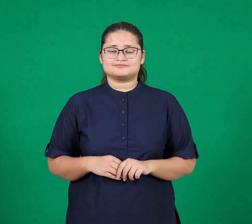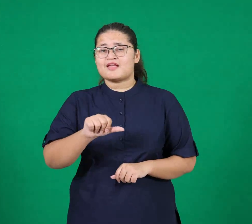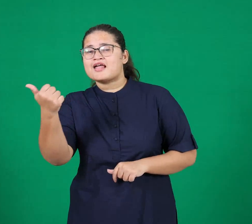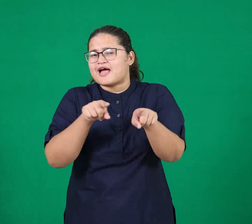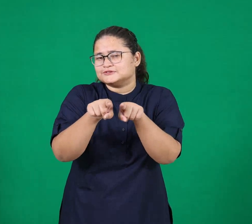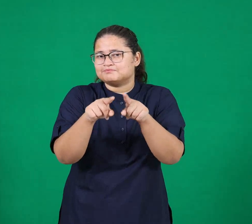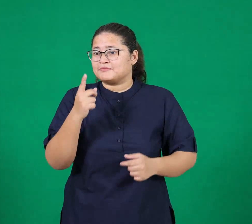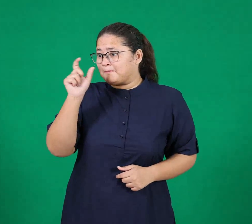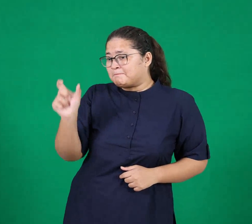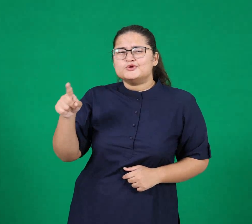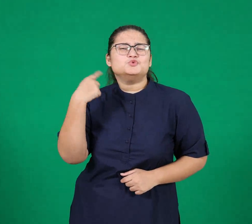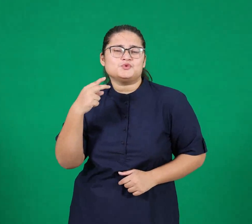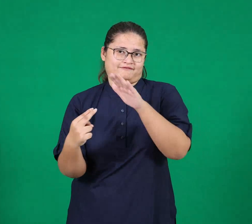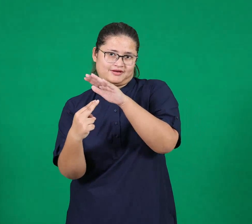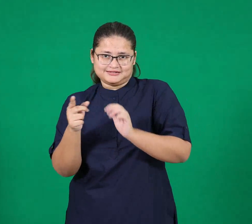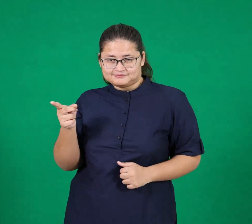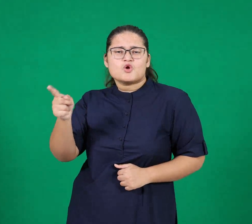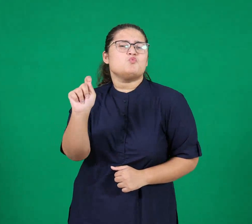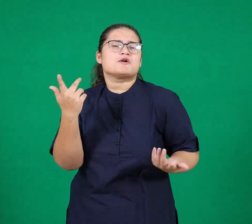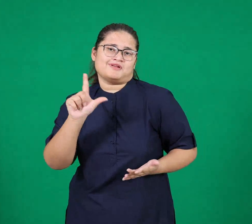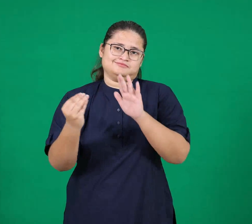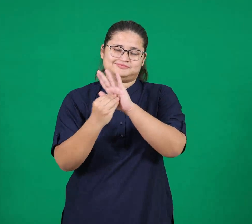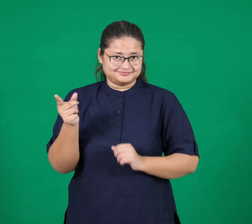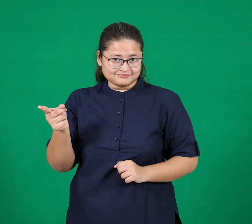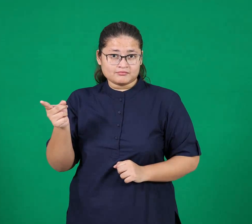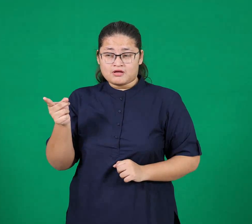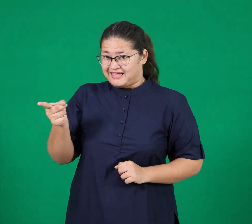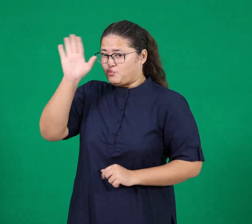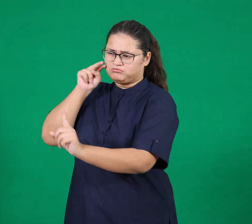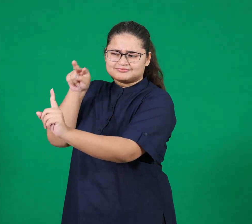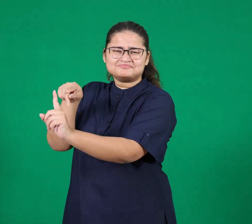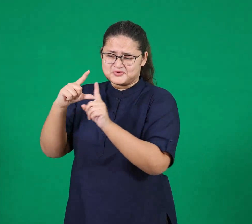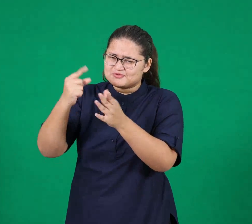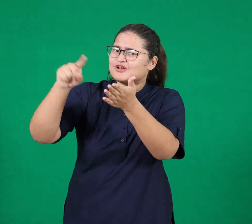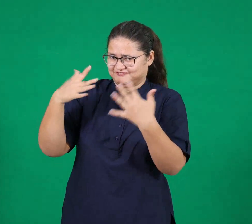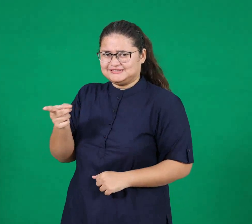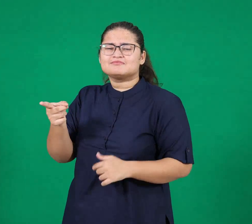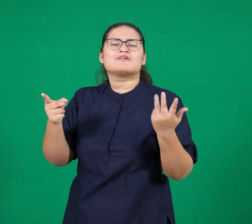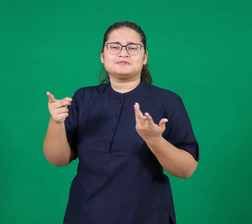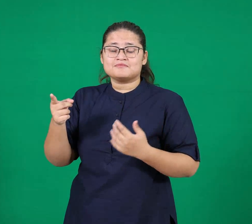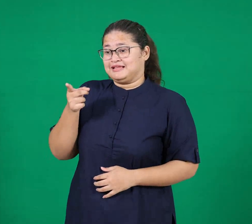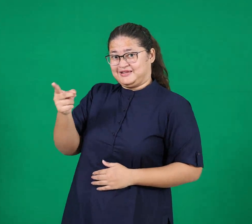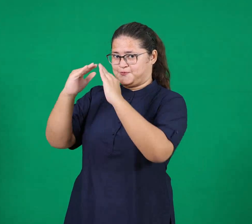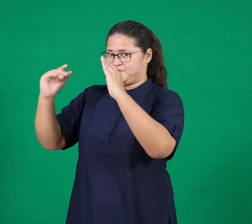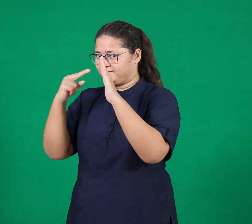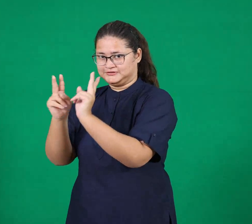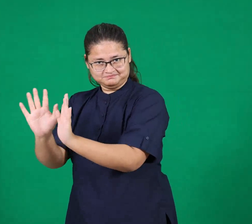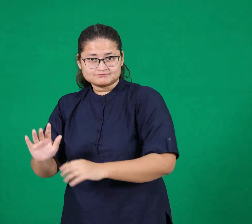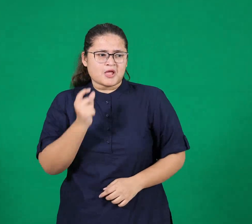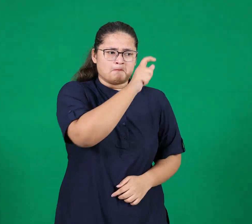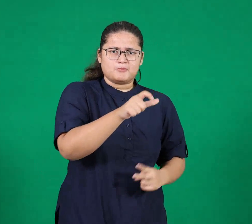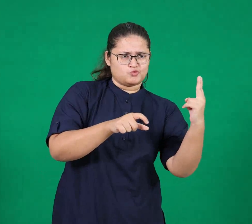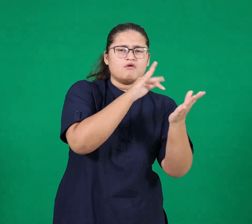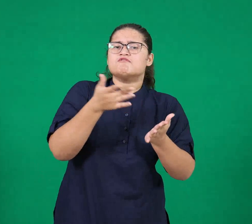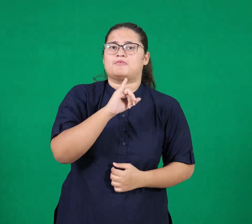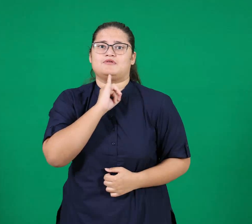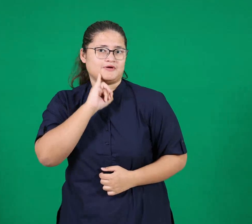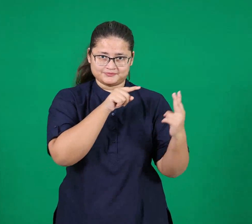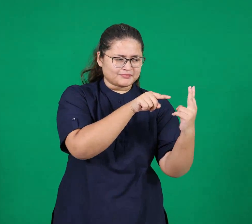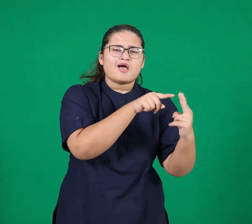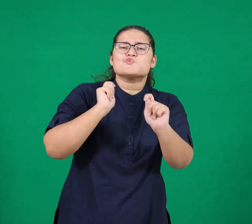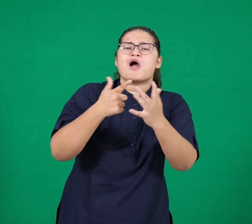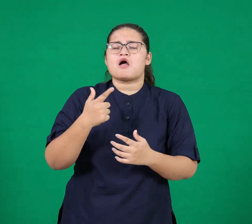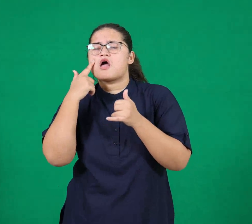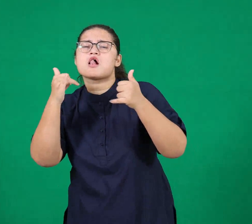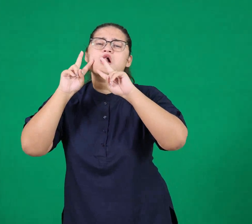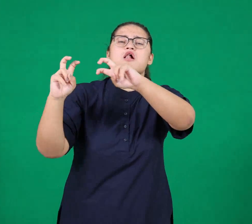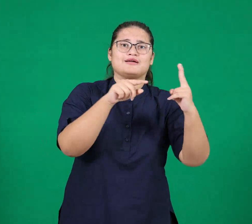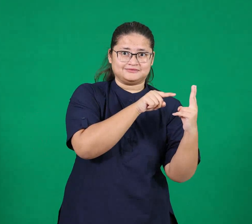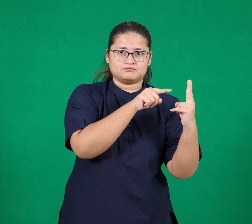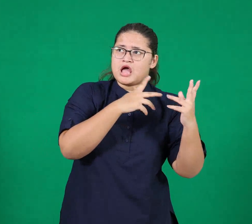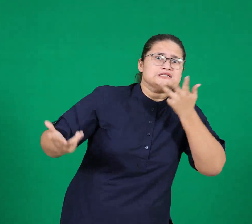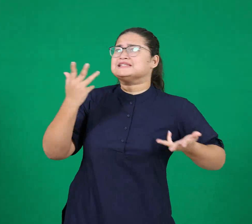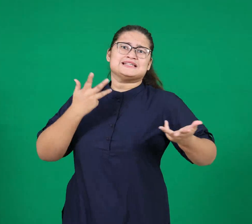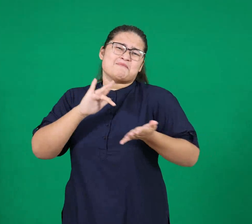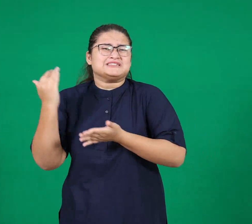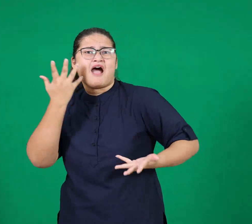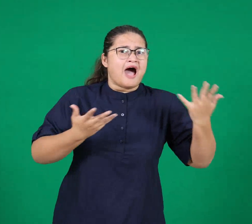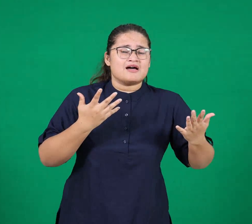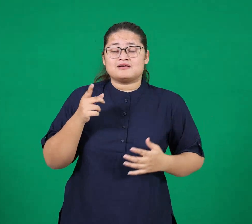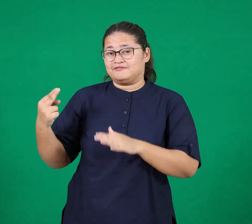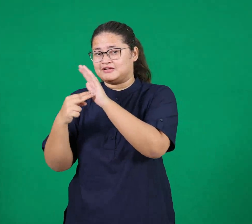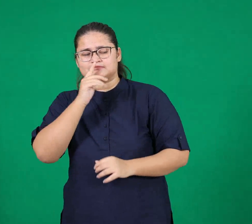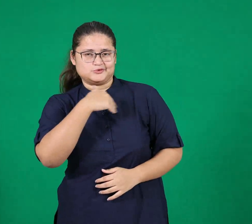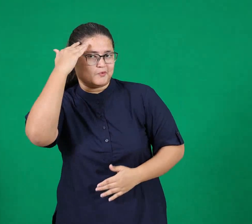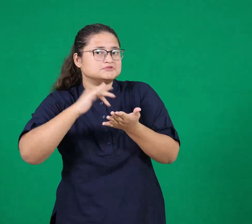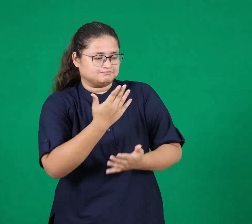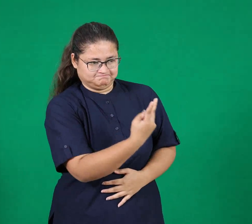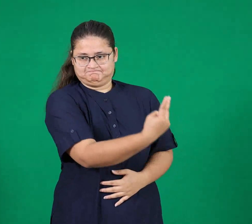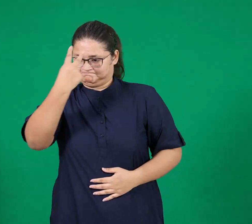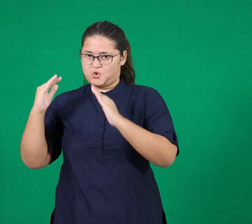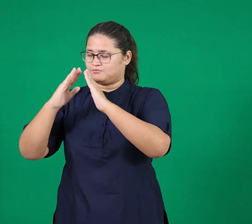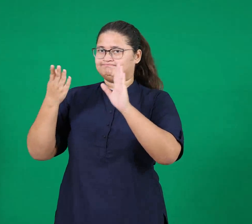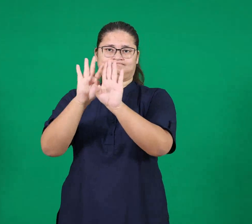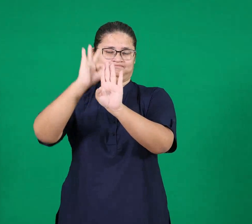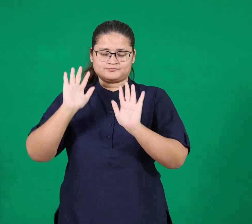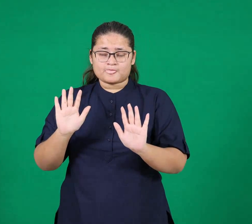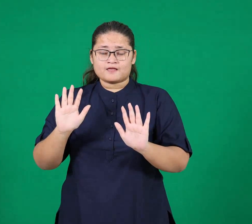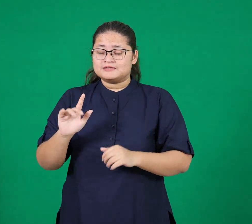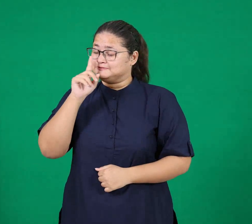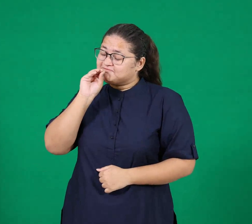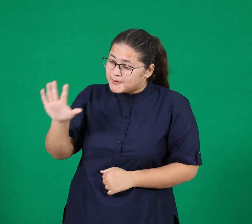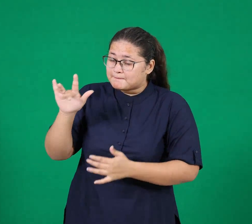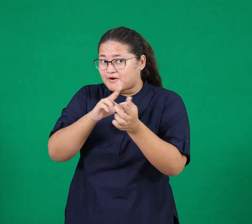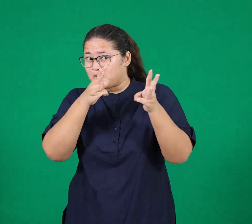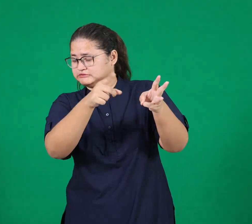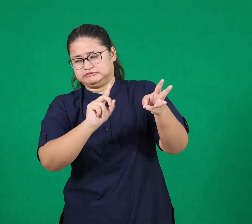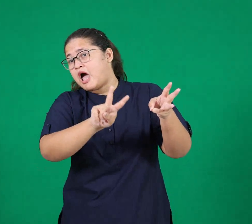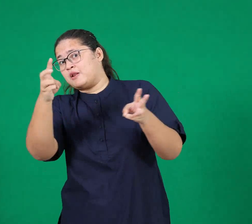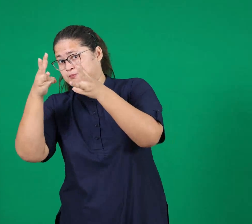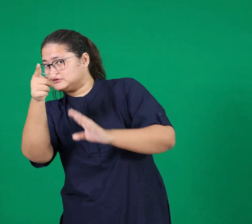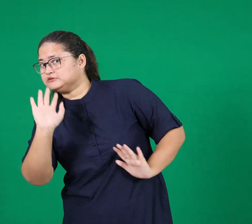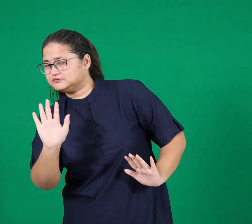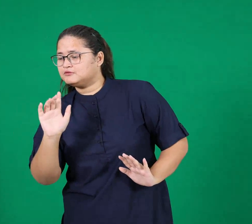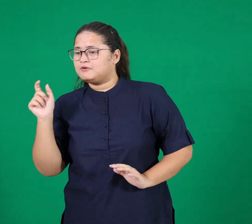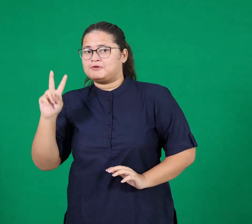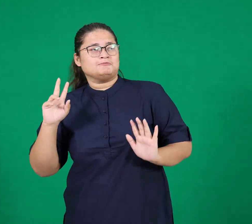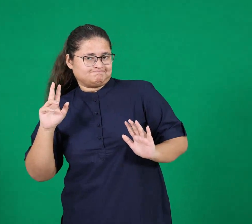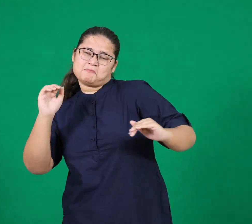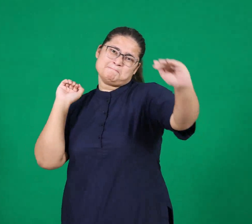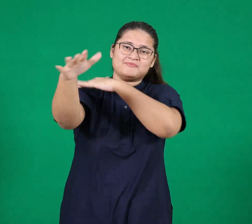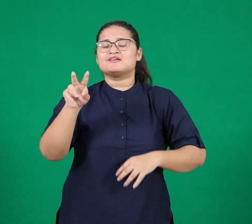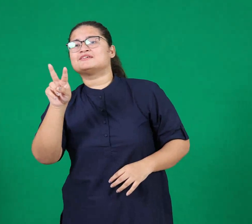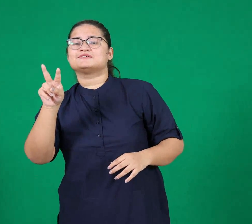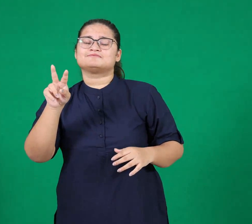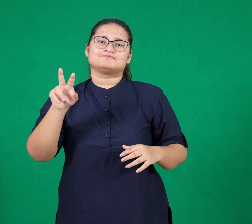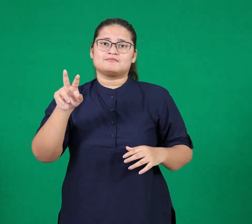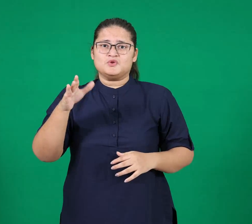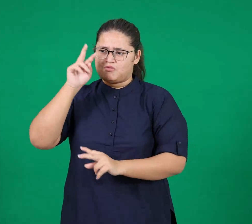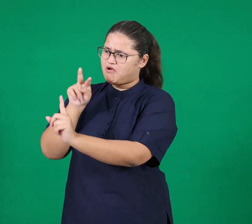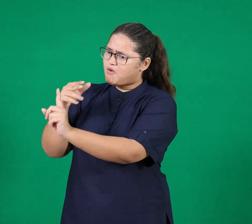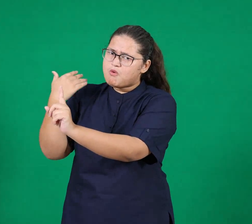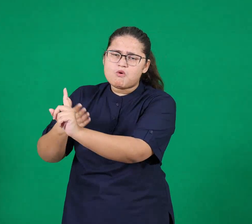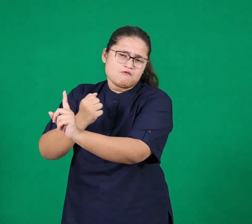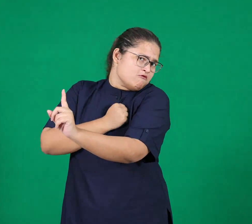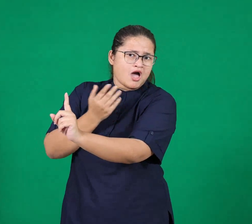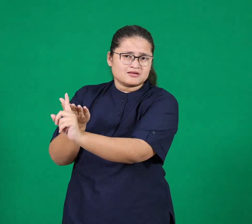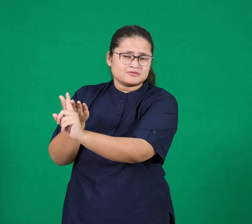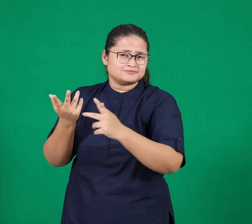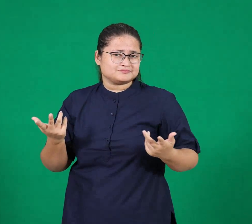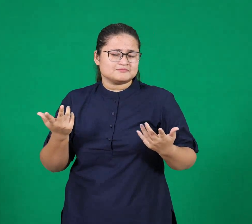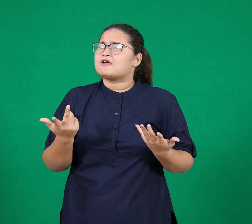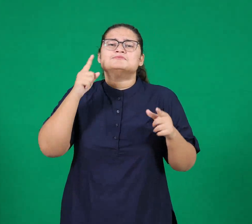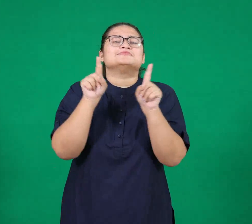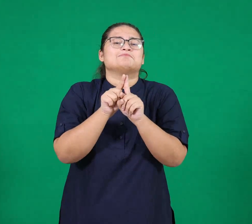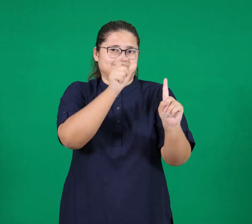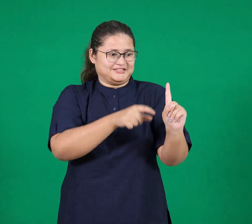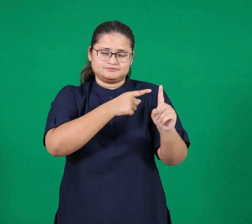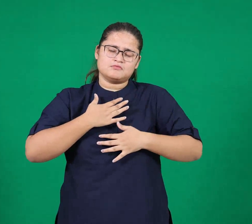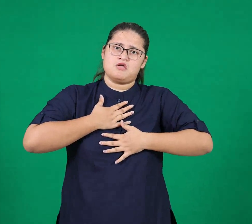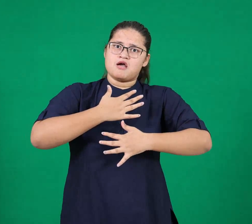In the same way, was not even Rahab the prostitute justified by her actions when she welcomed the spies and sent them off on another route?